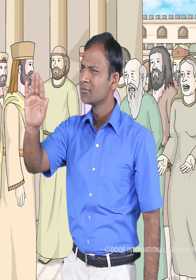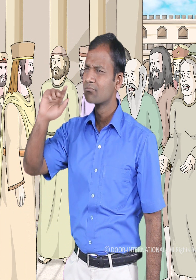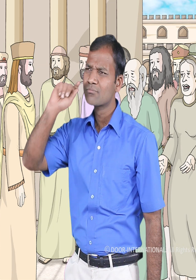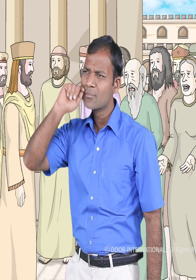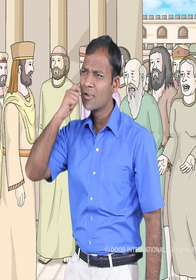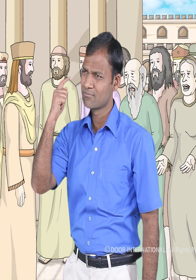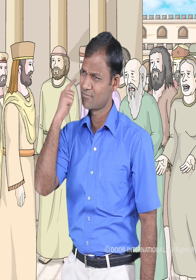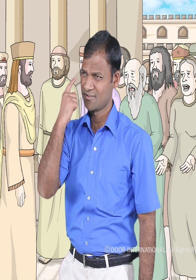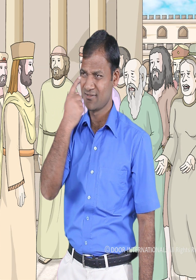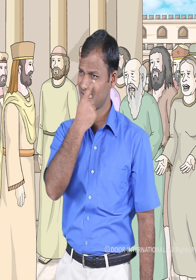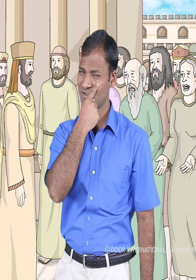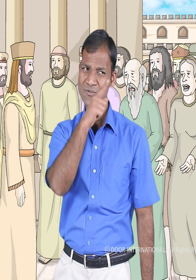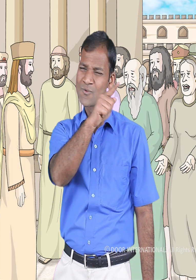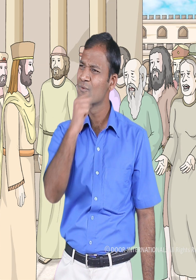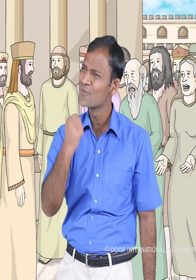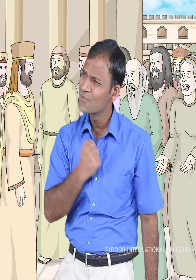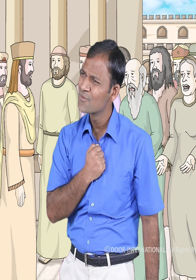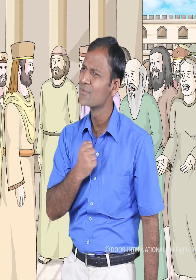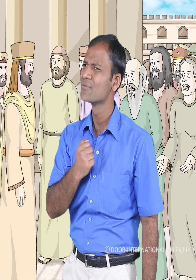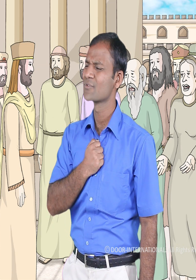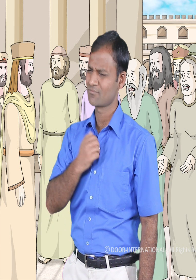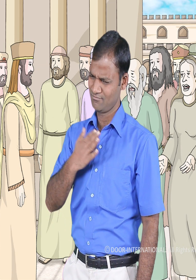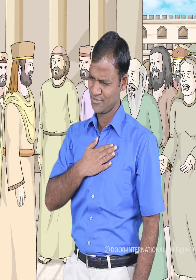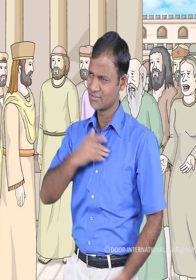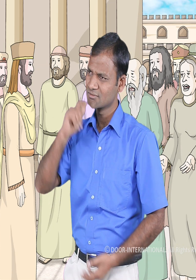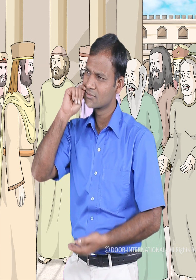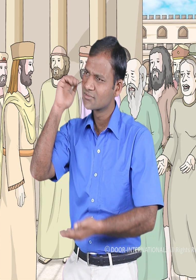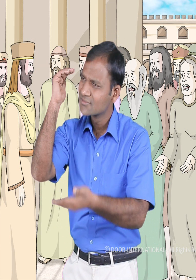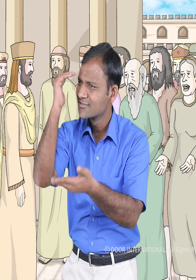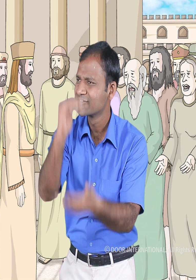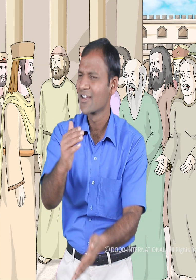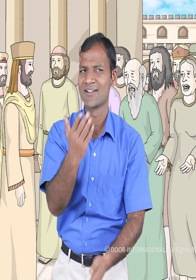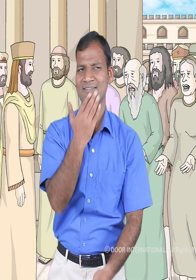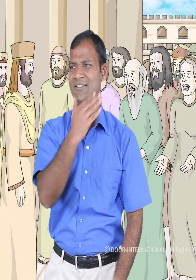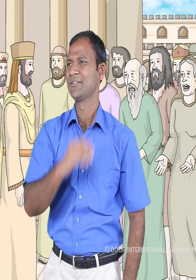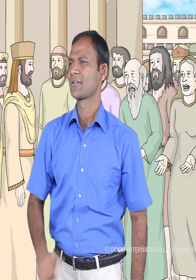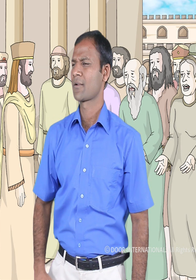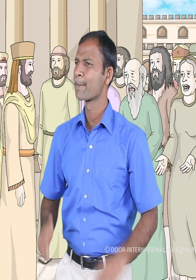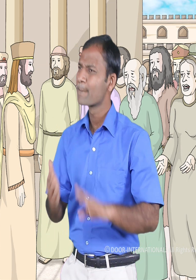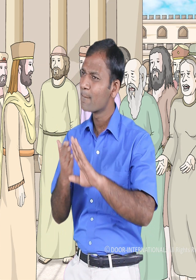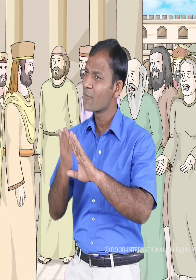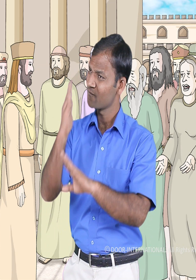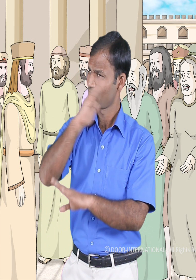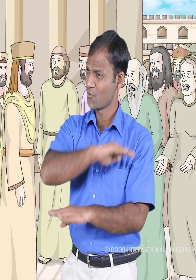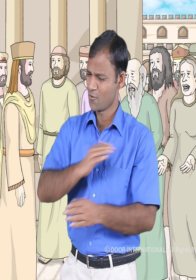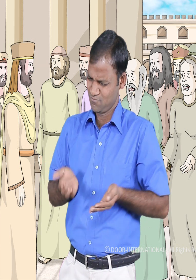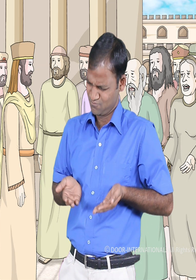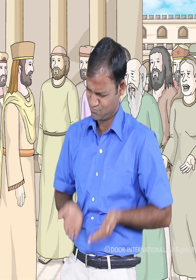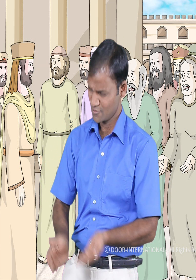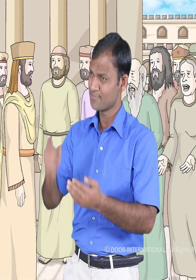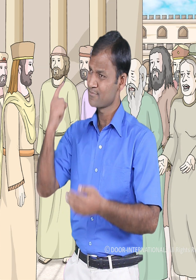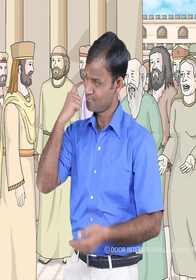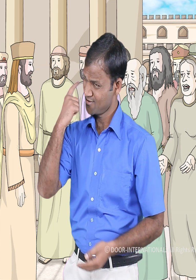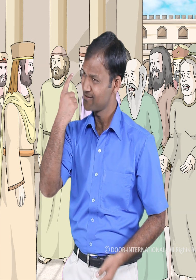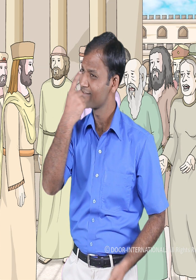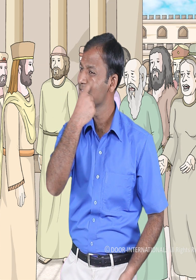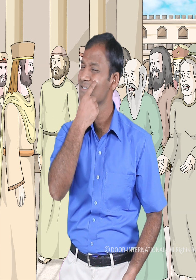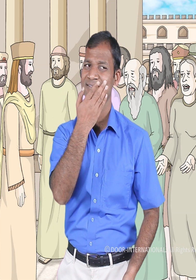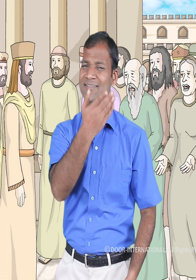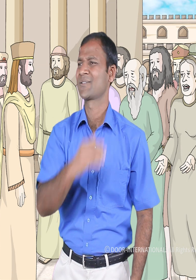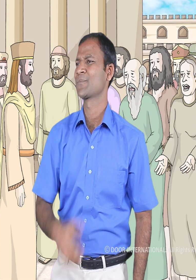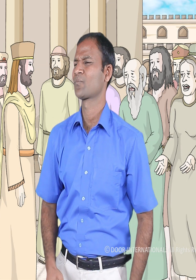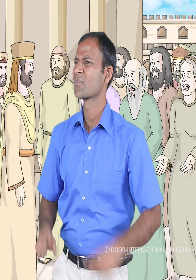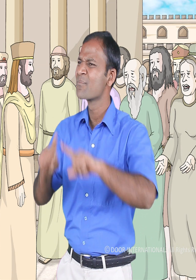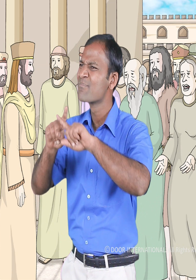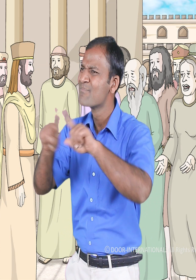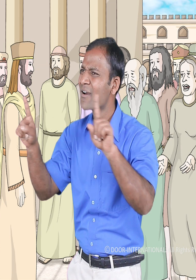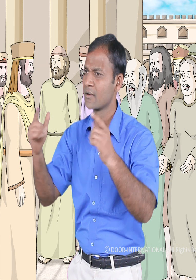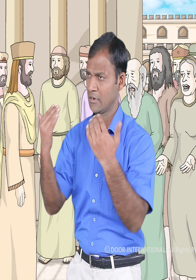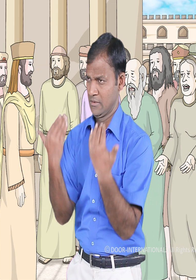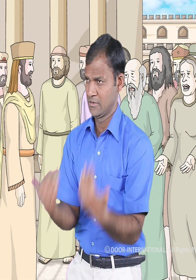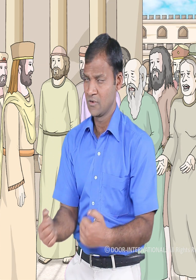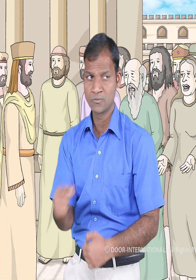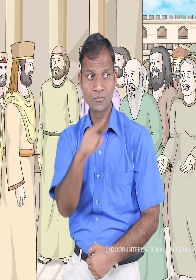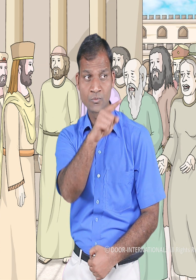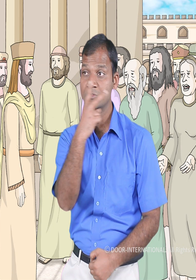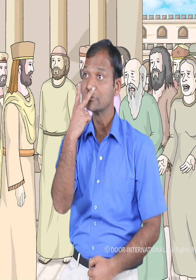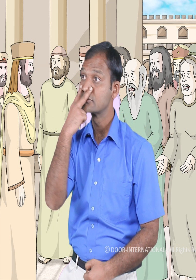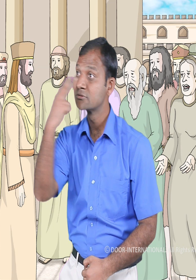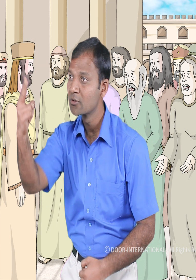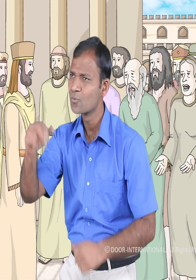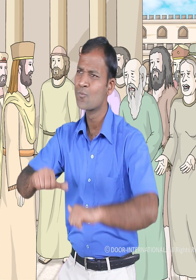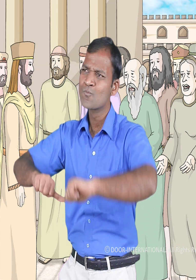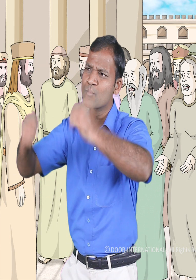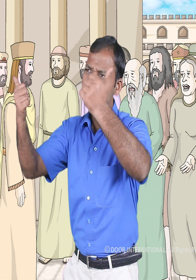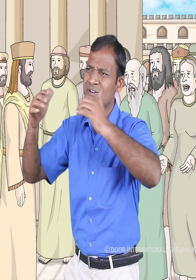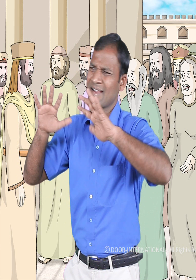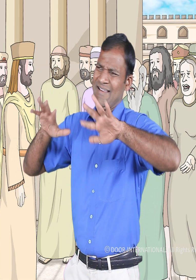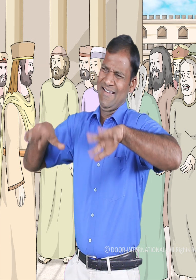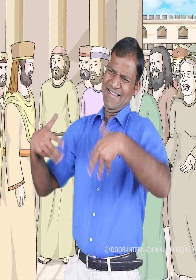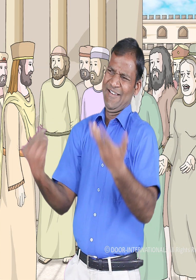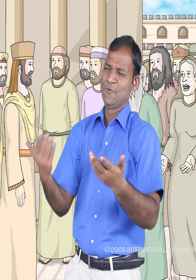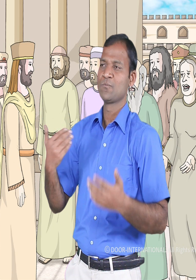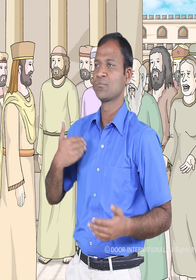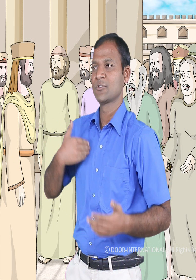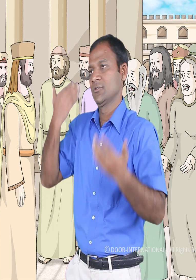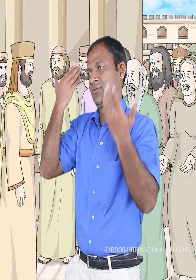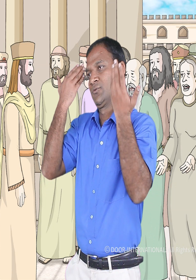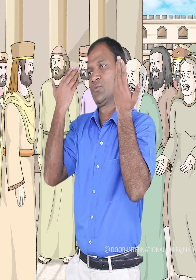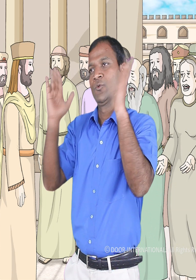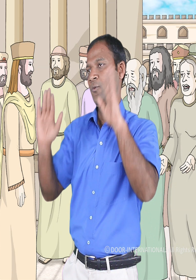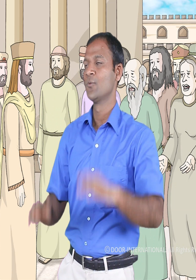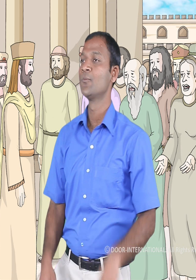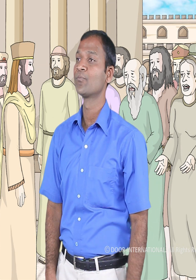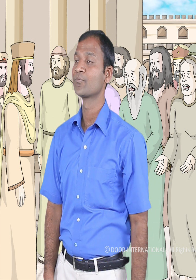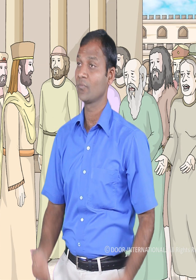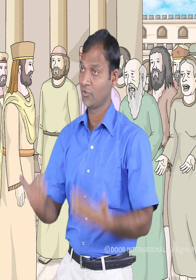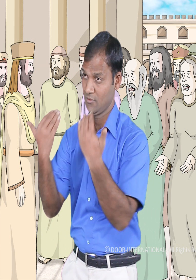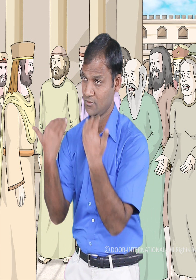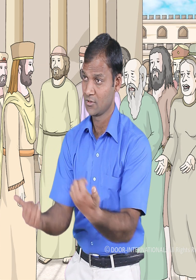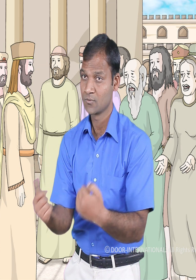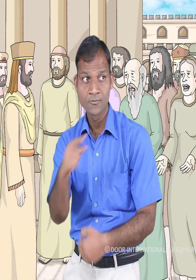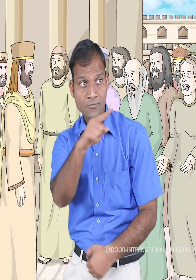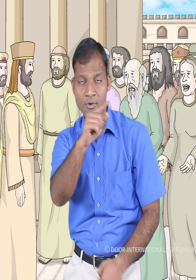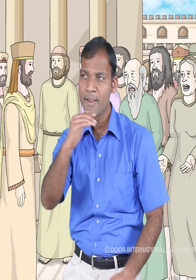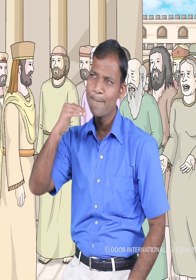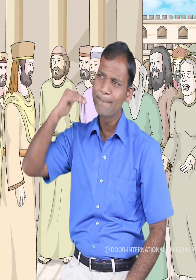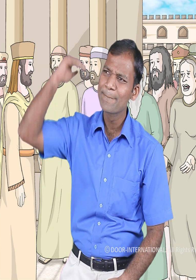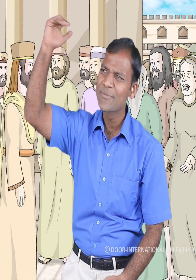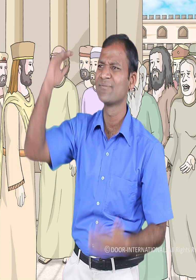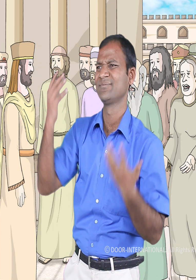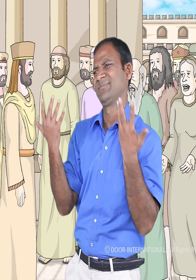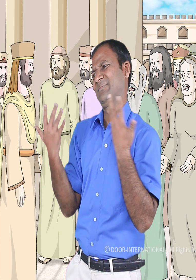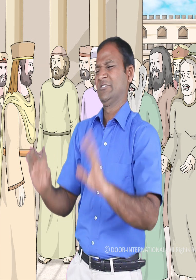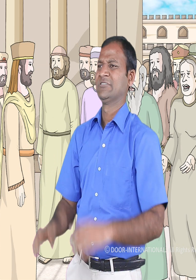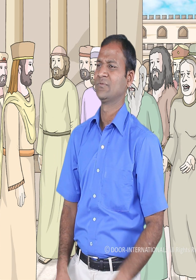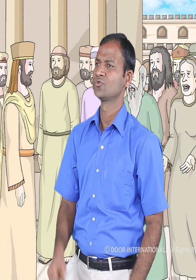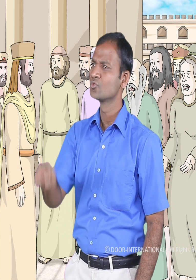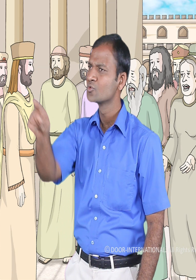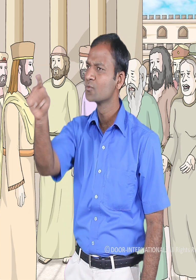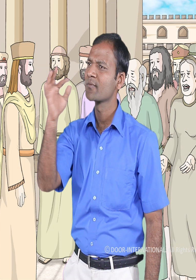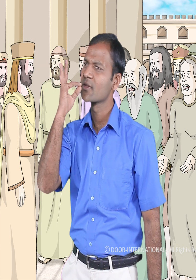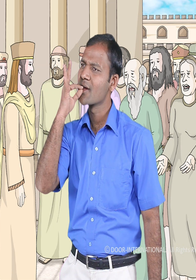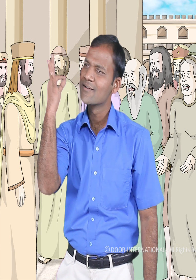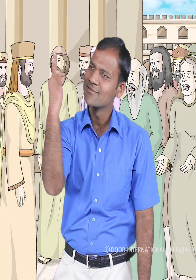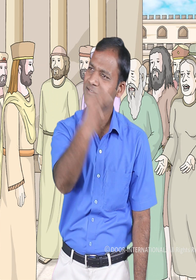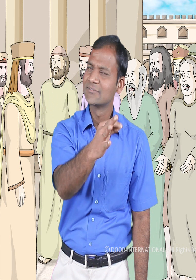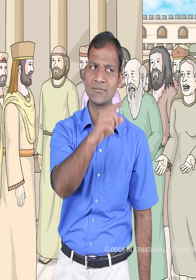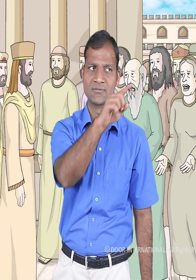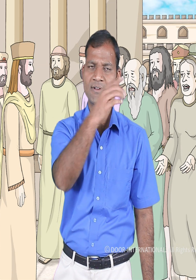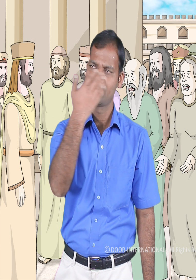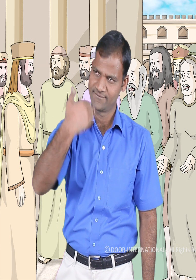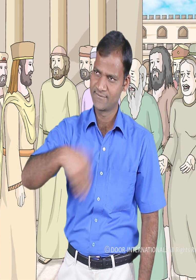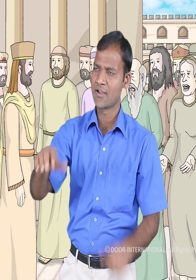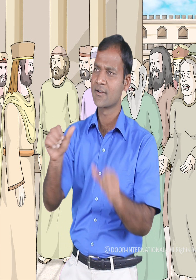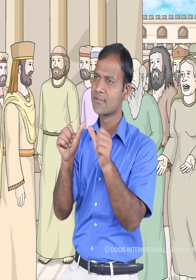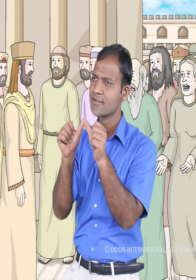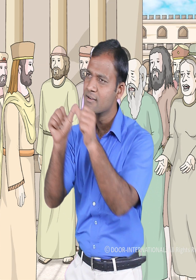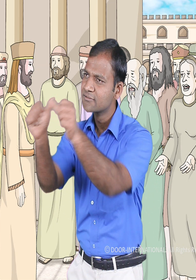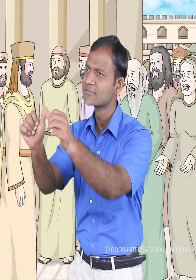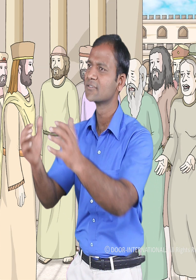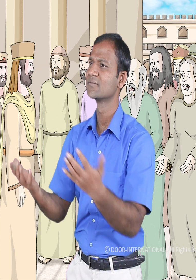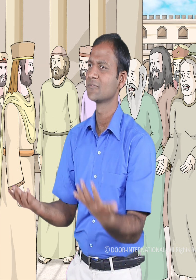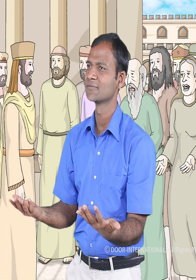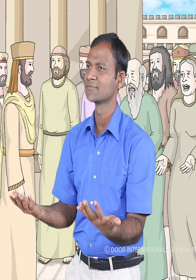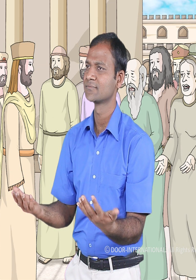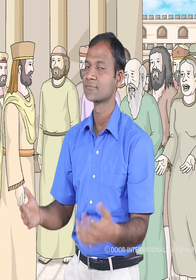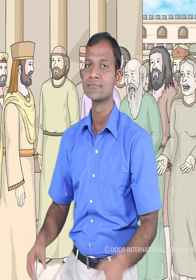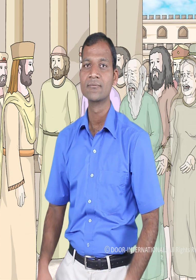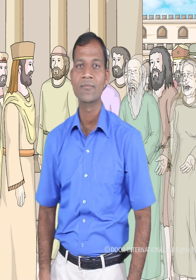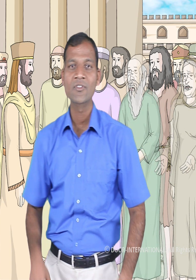So how is it that he can now see?” His parents answered, “We know he is our son, and we know he was born blind.